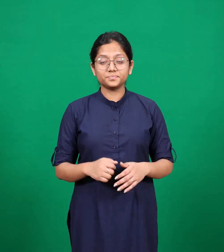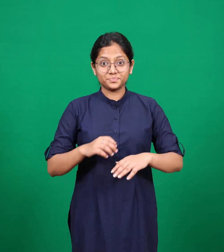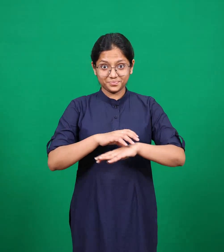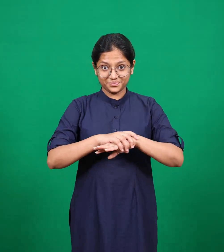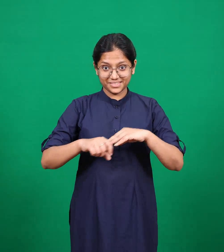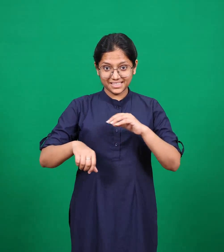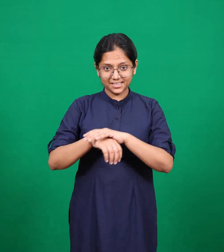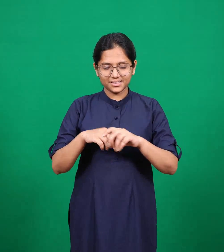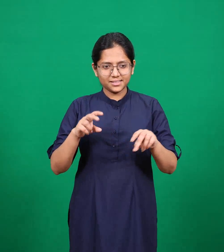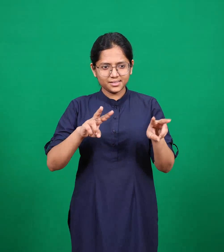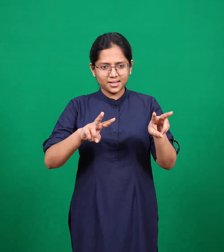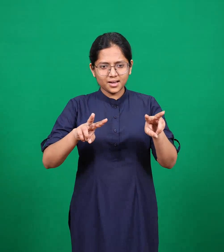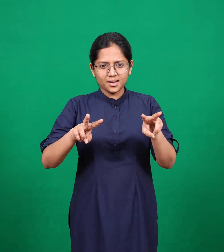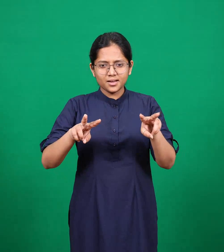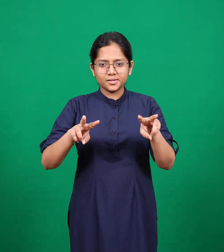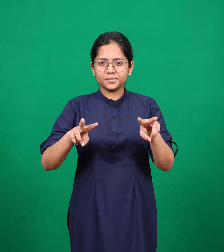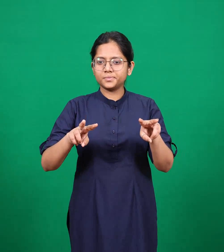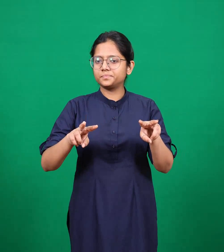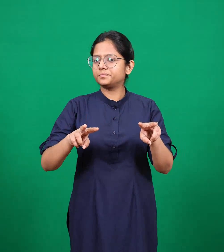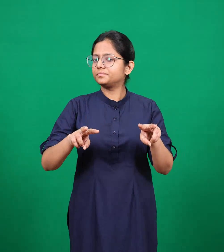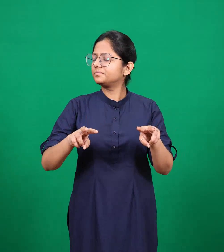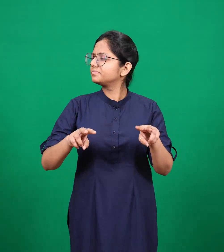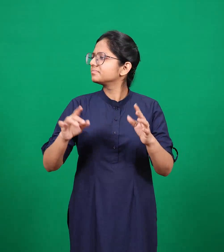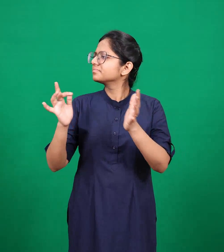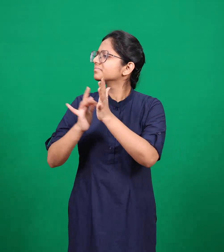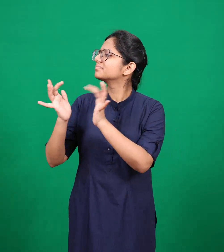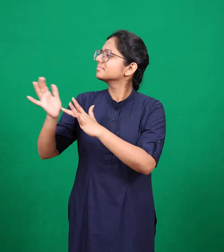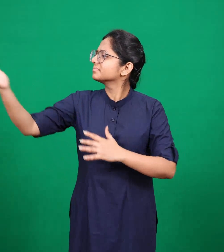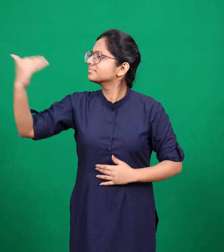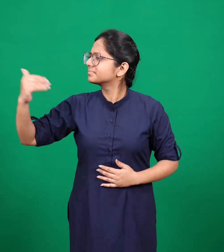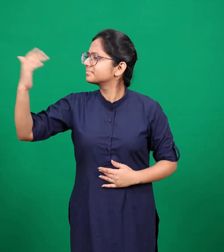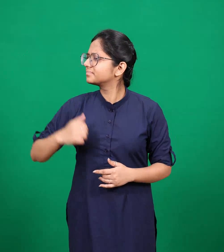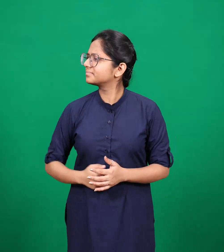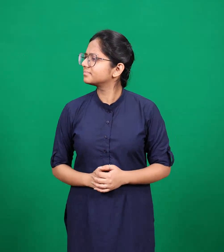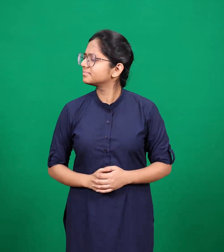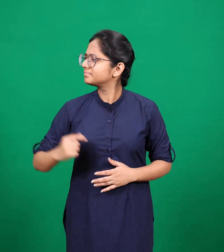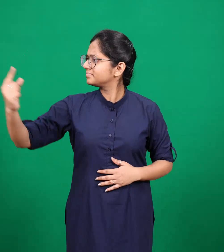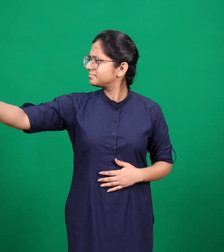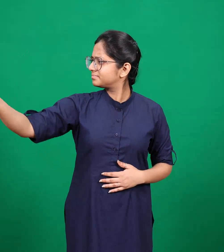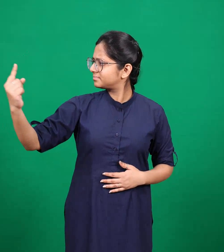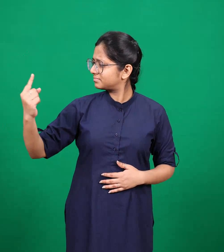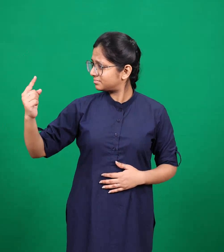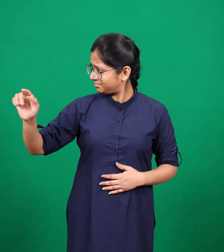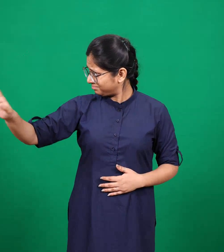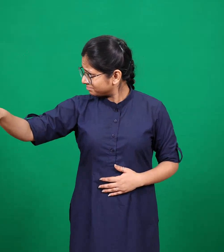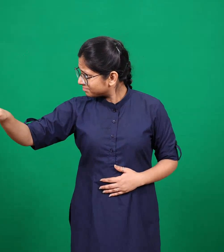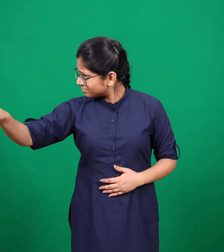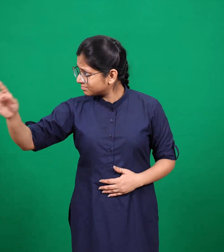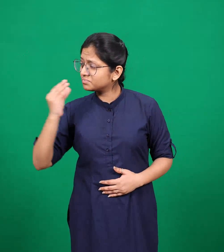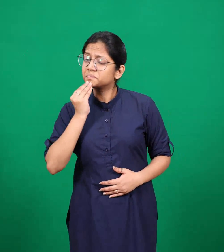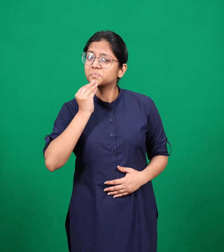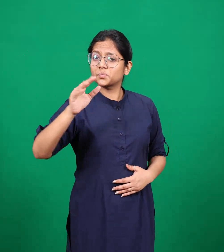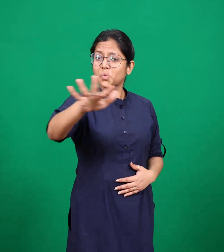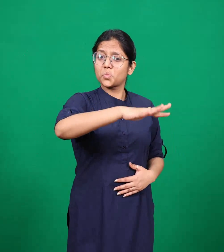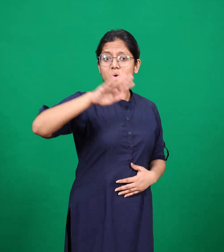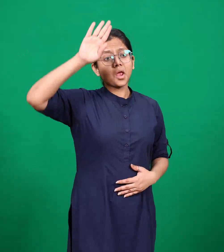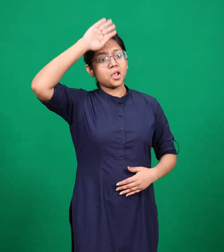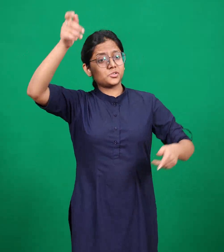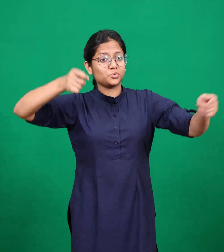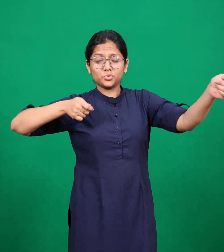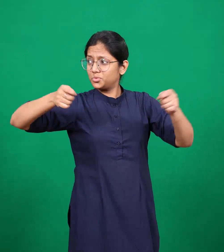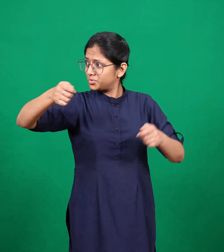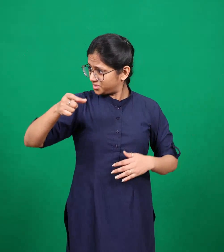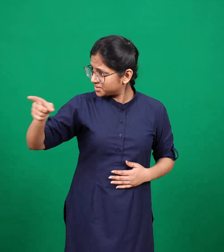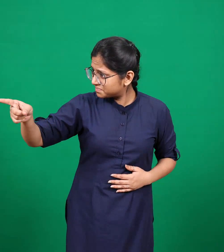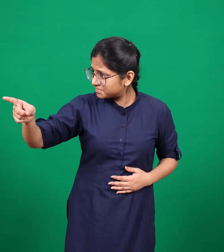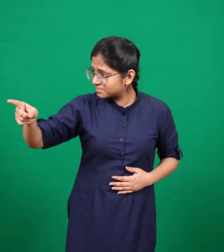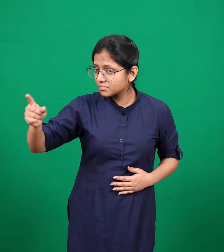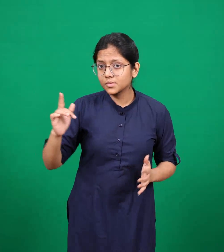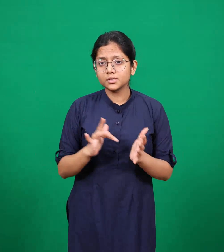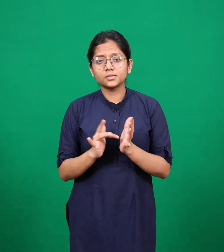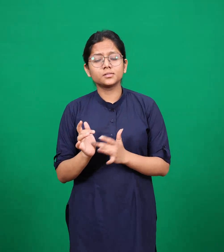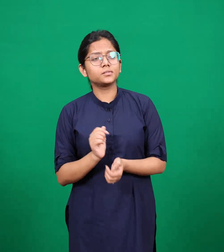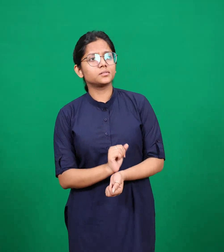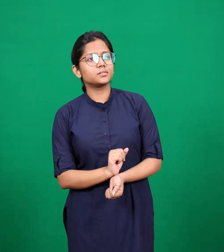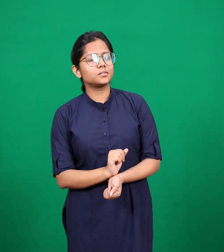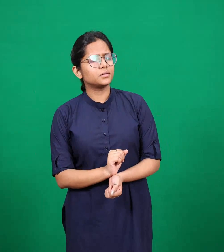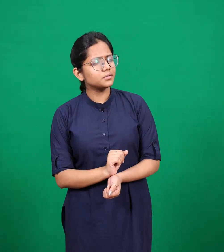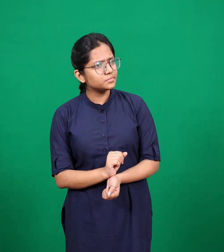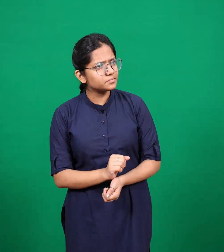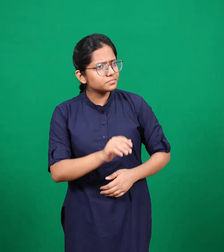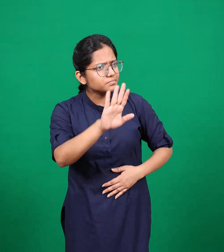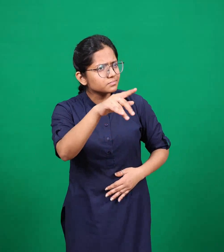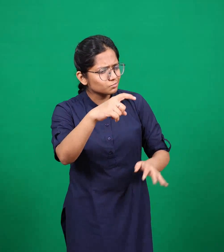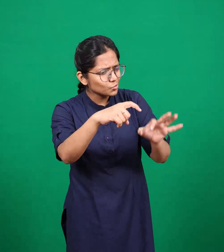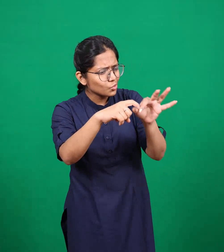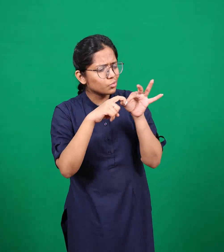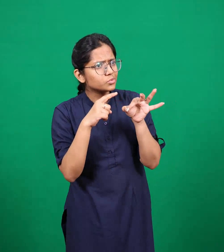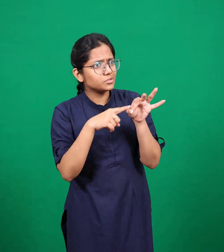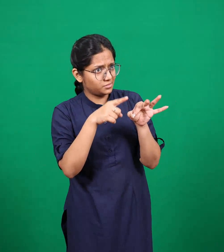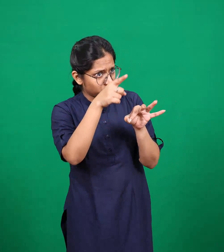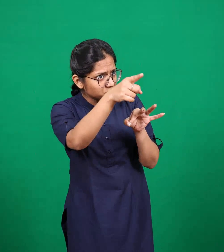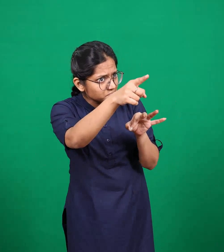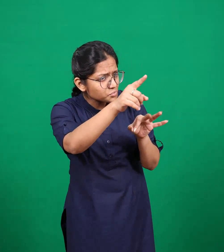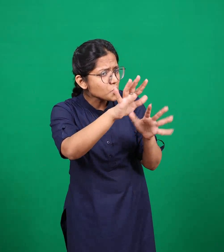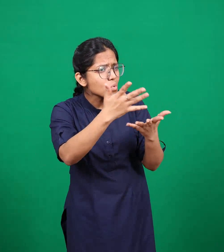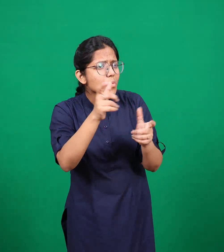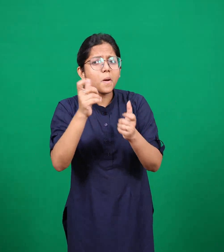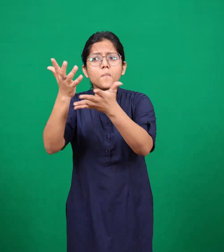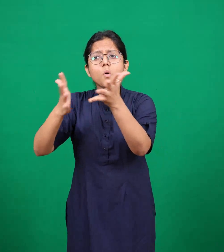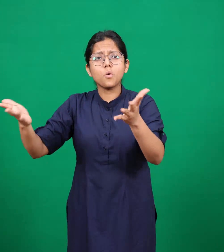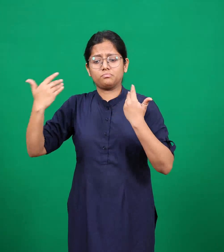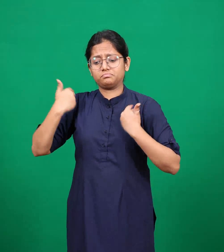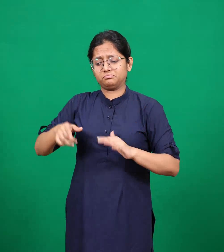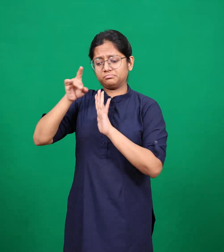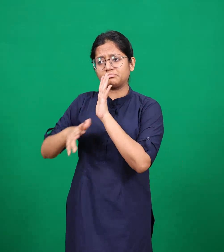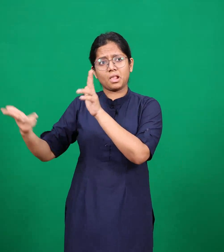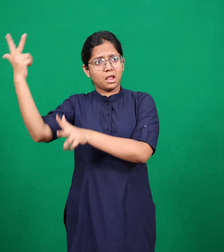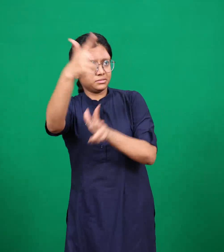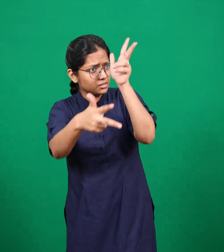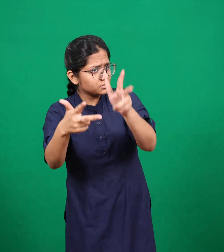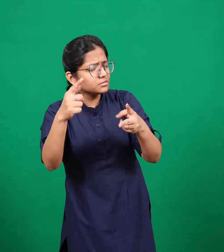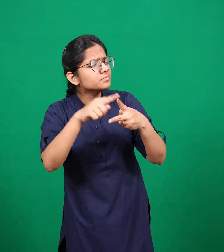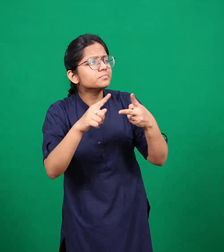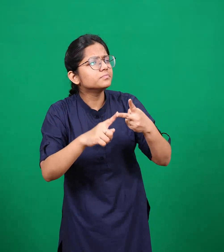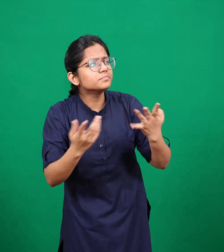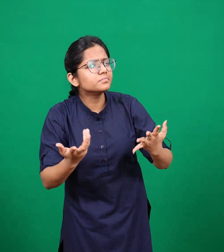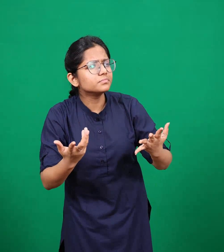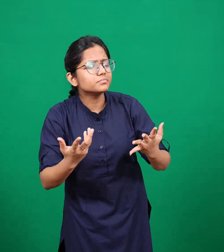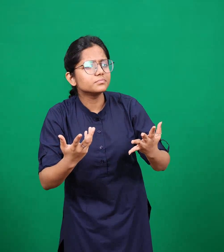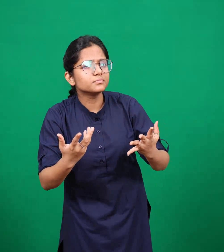Pilate went back into the Praetorium, summoned Jesus, and asked Him, "Are You the King of the Jews?"